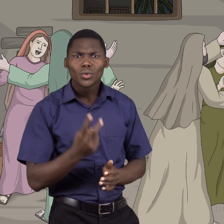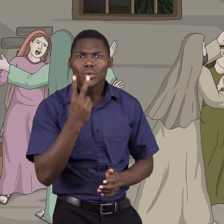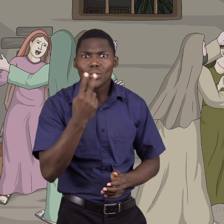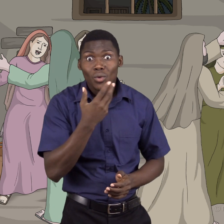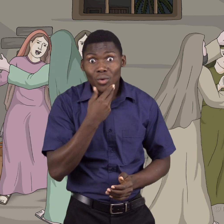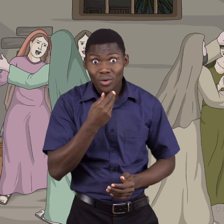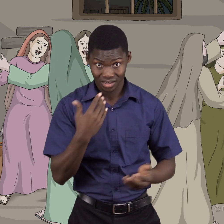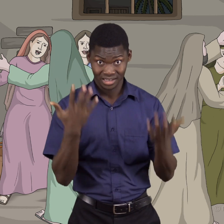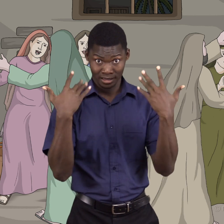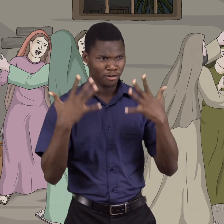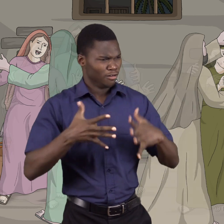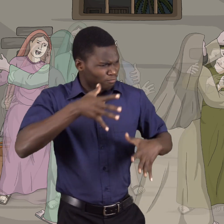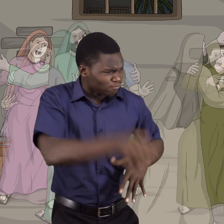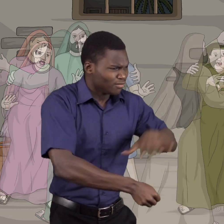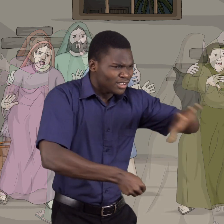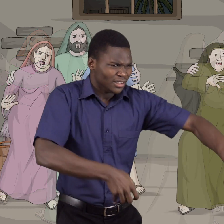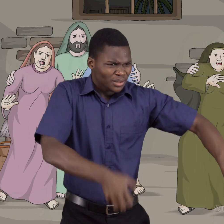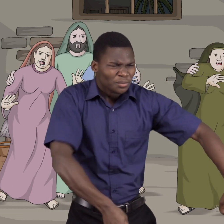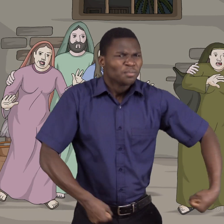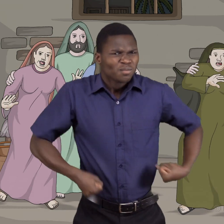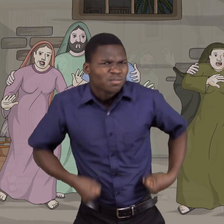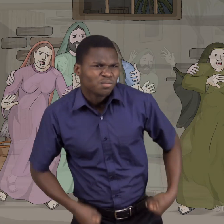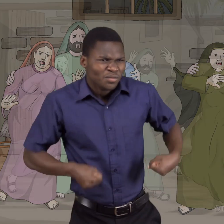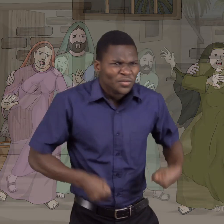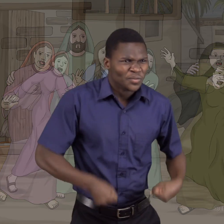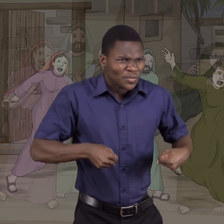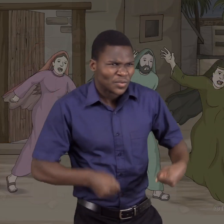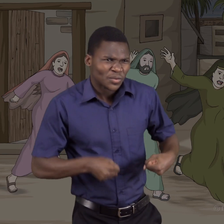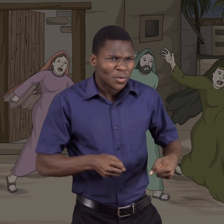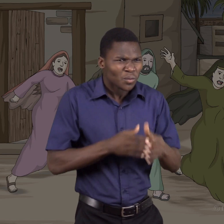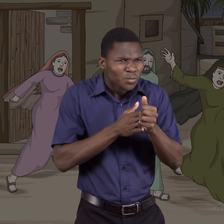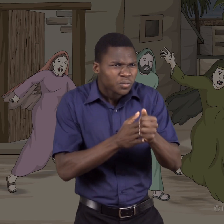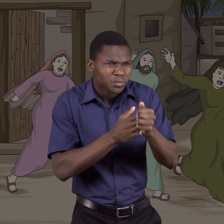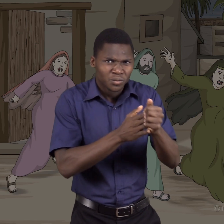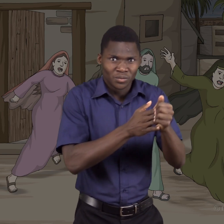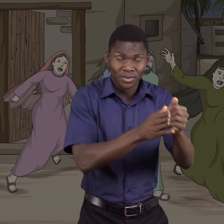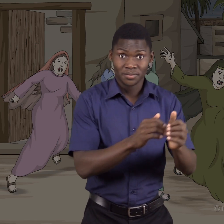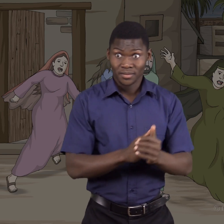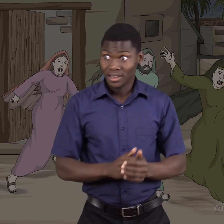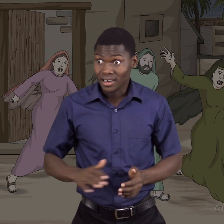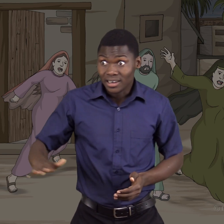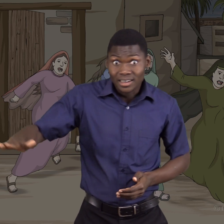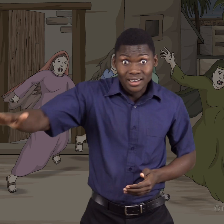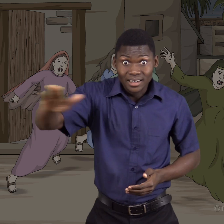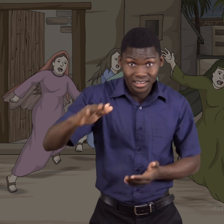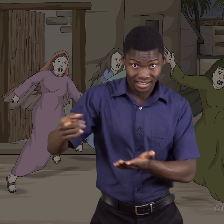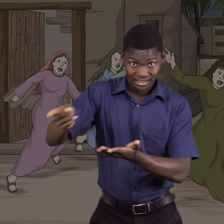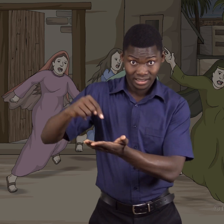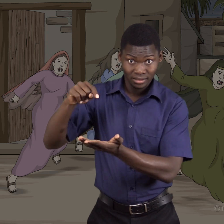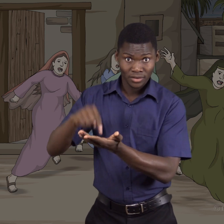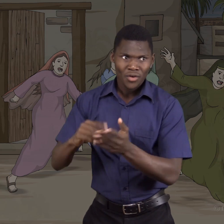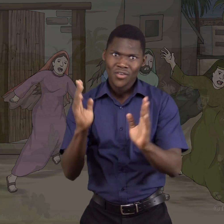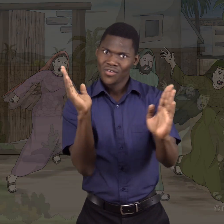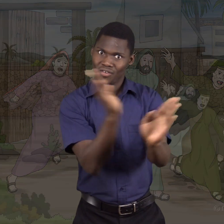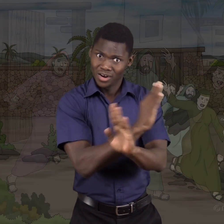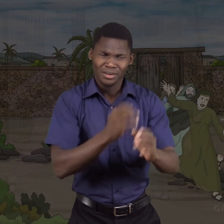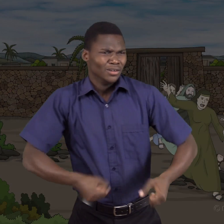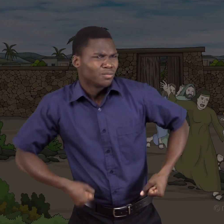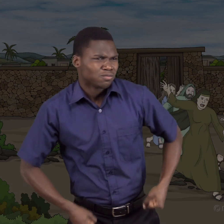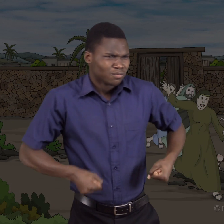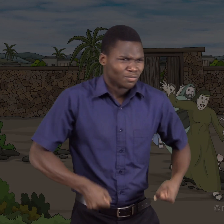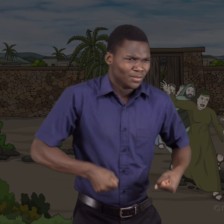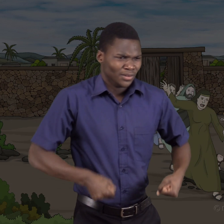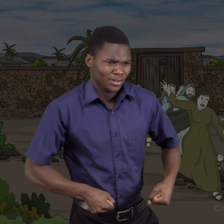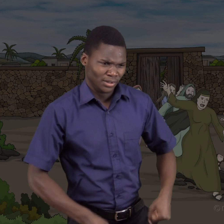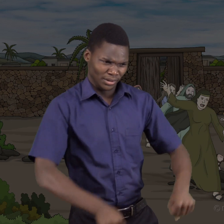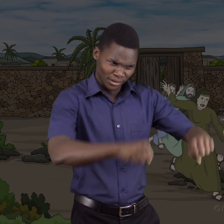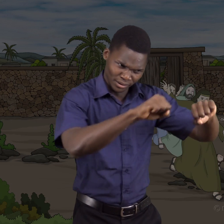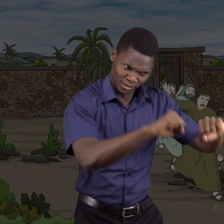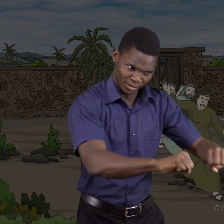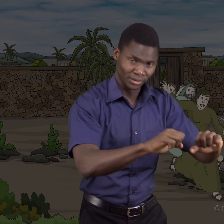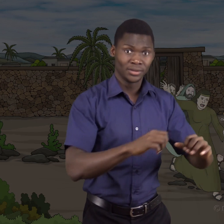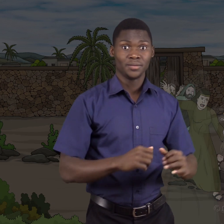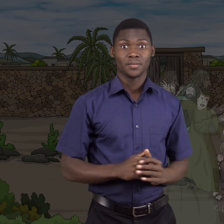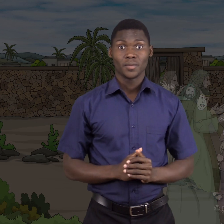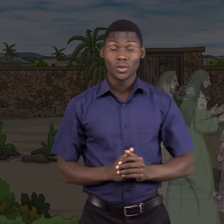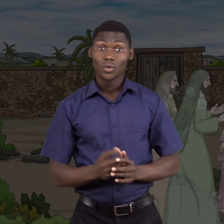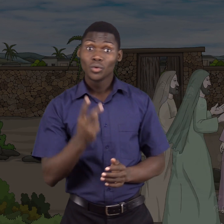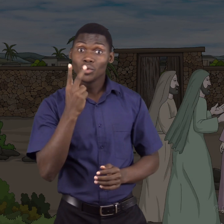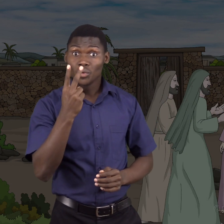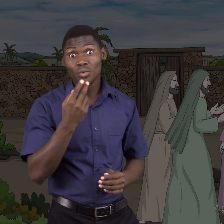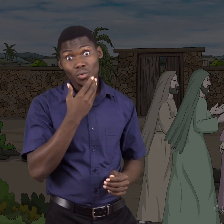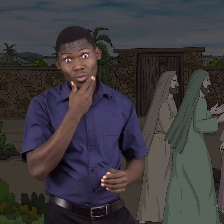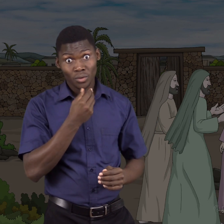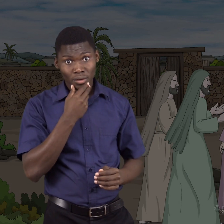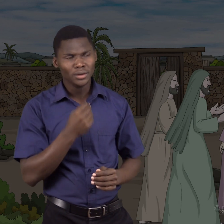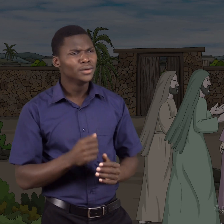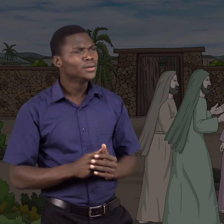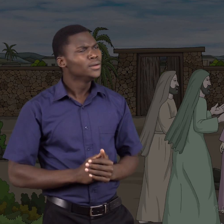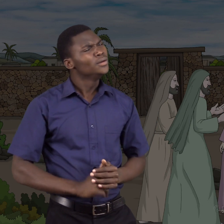And they led them safely out of the city, because of the LORD’s compassion for them.